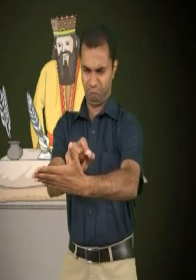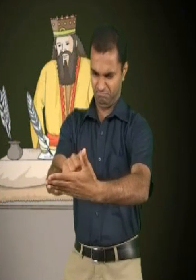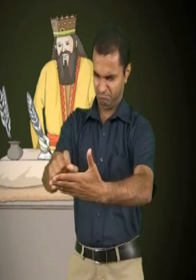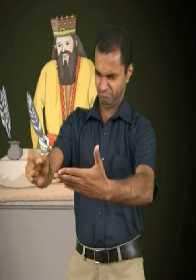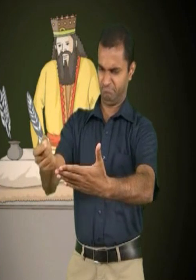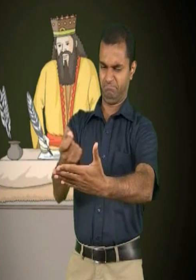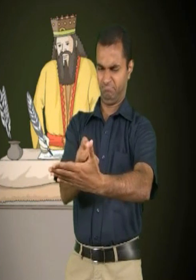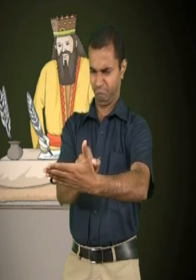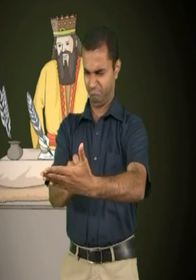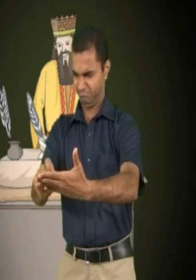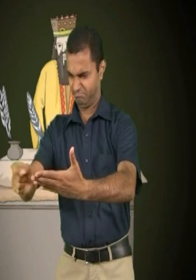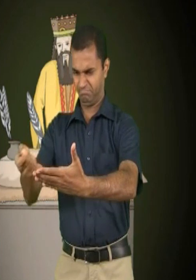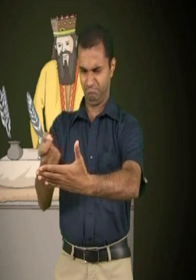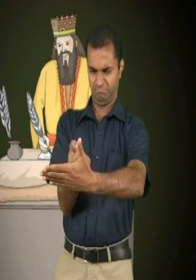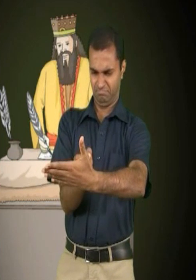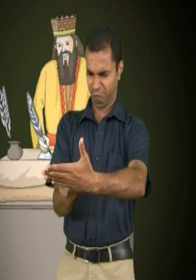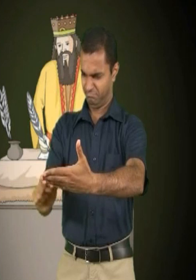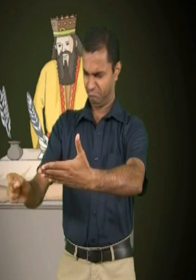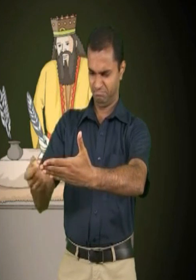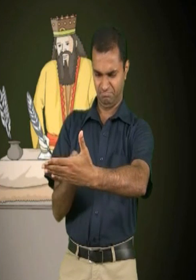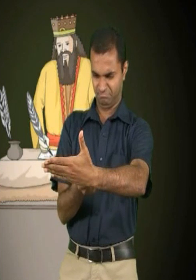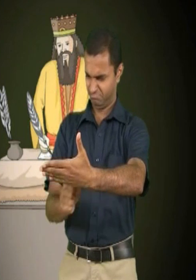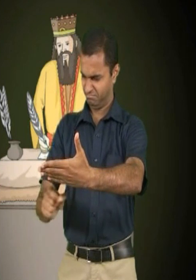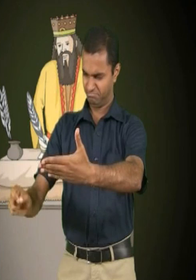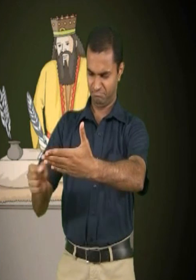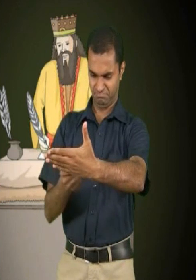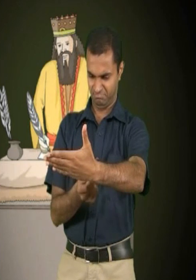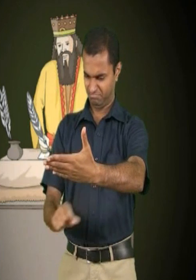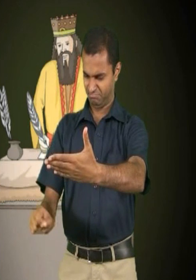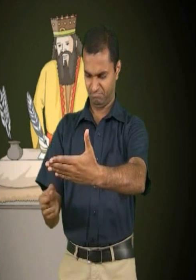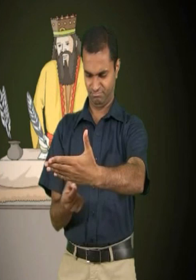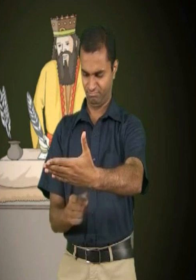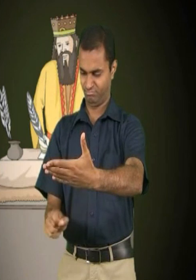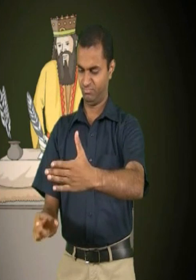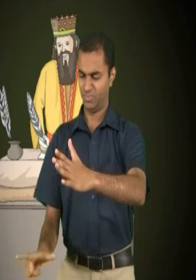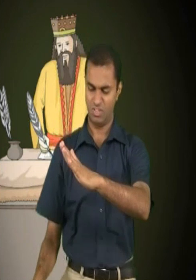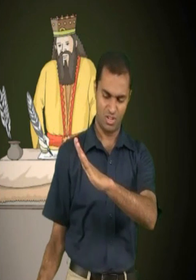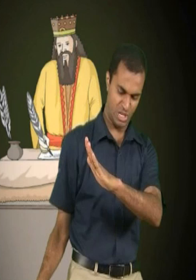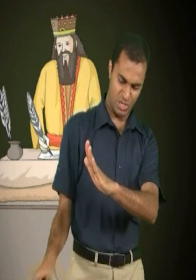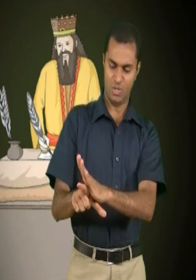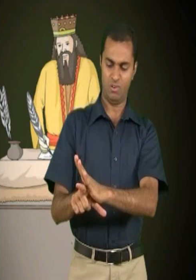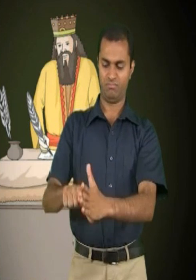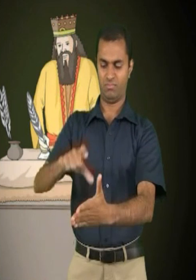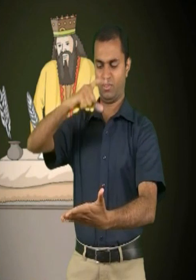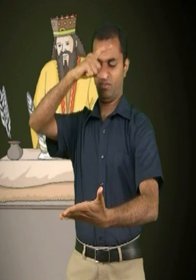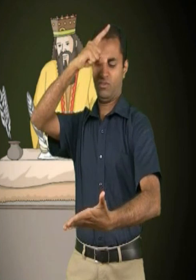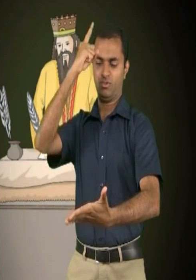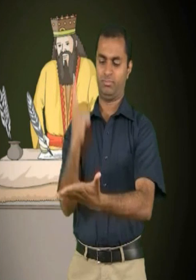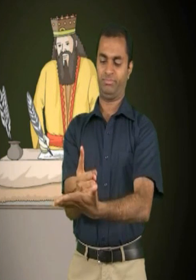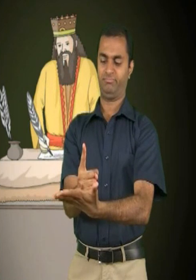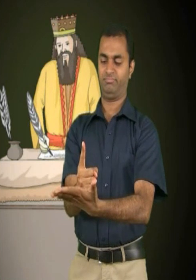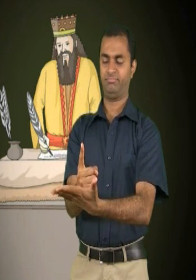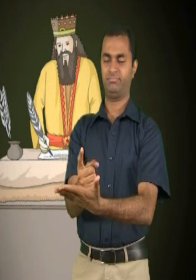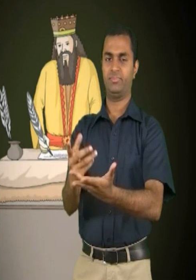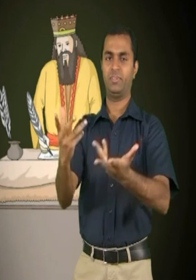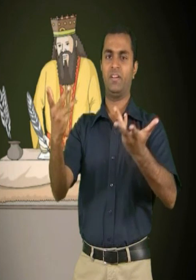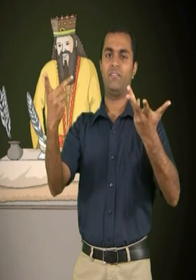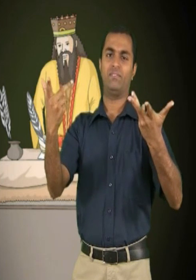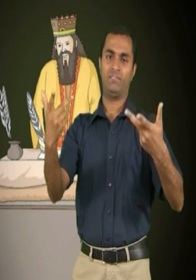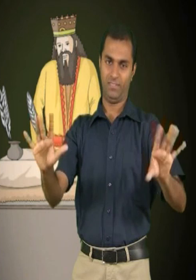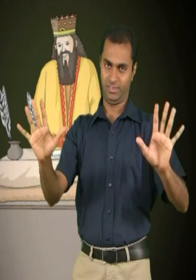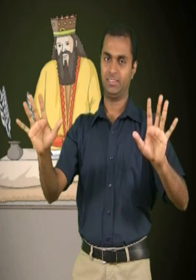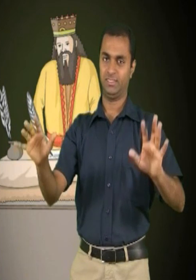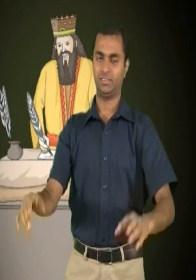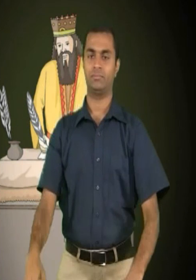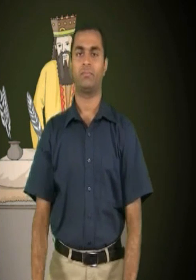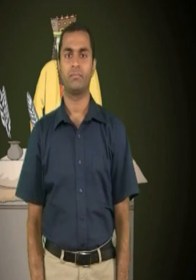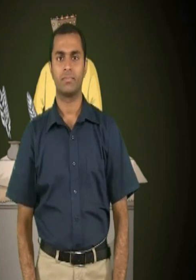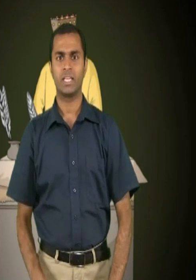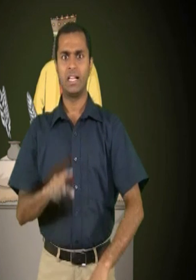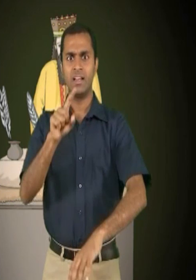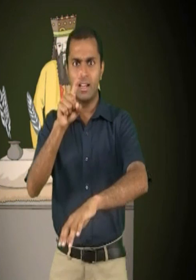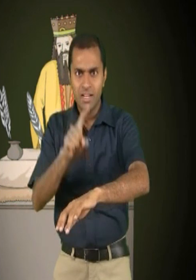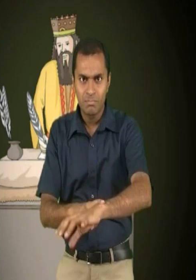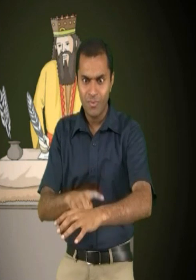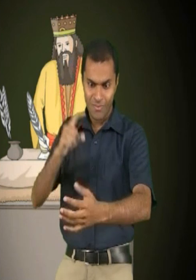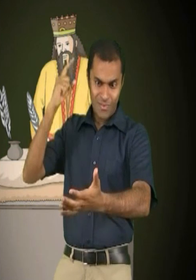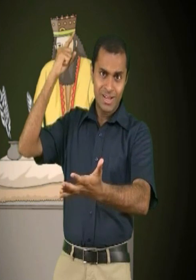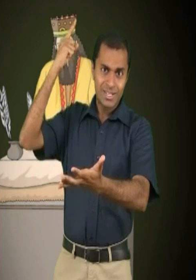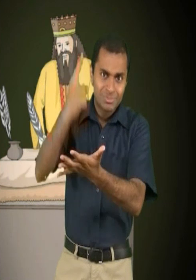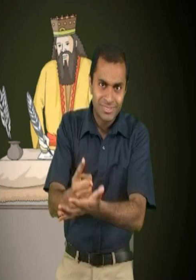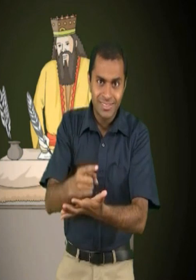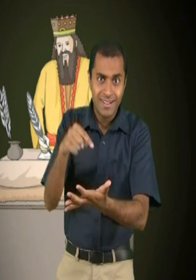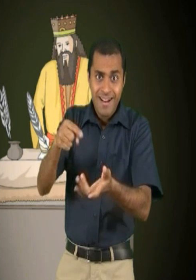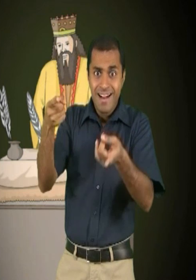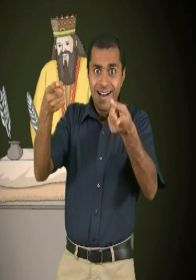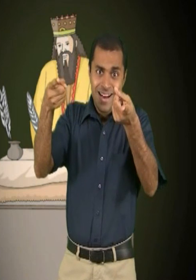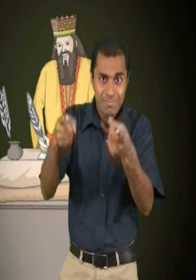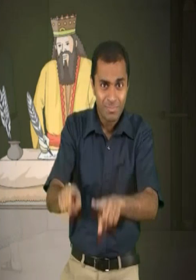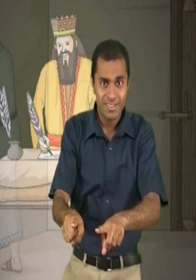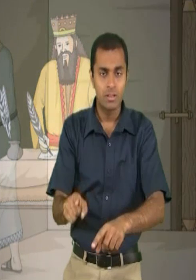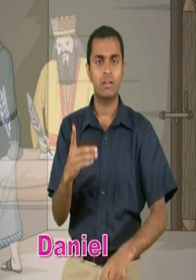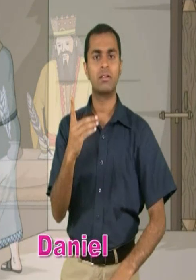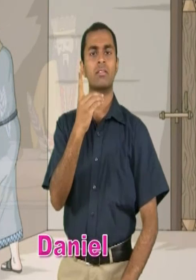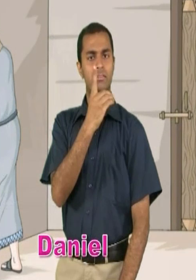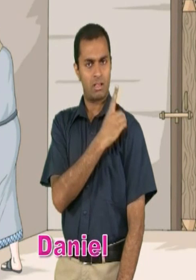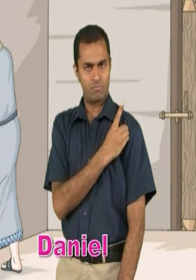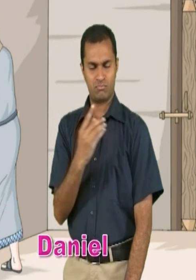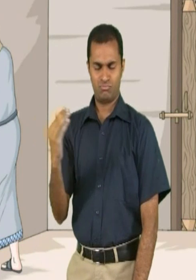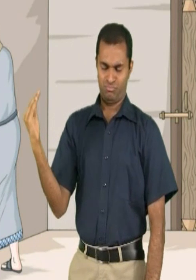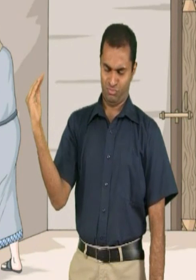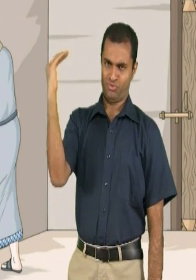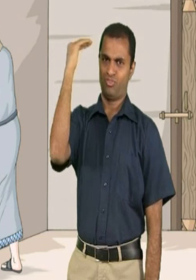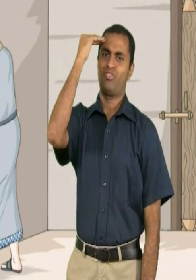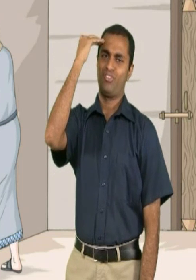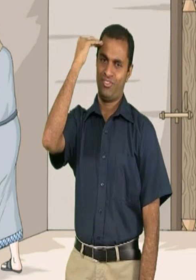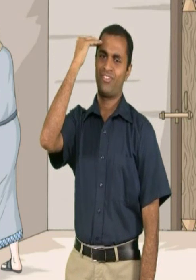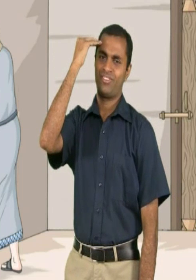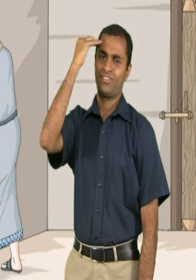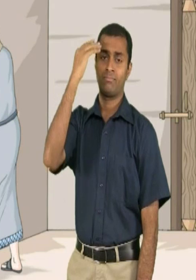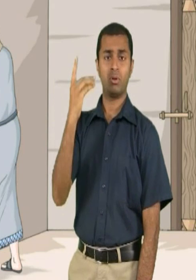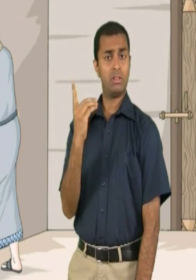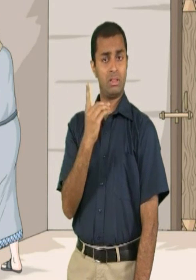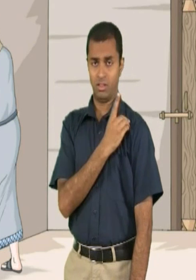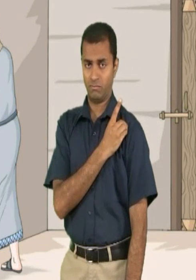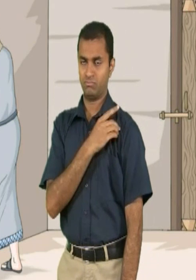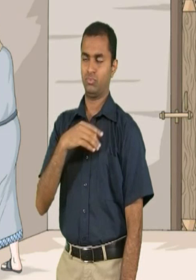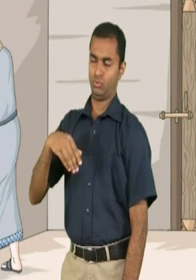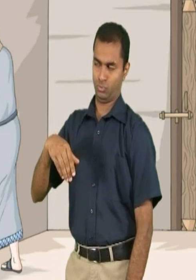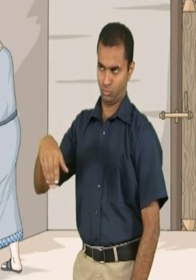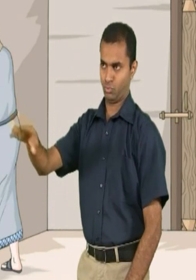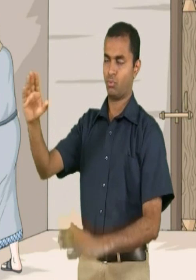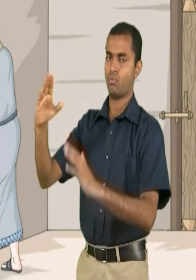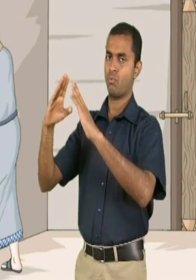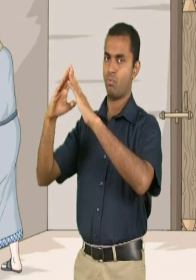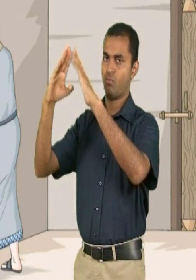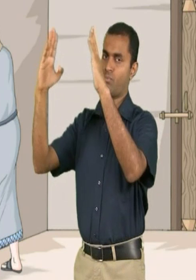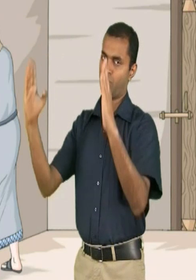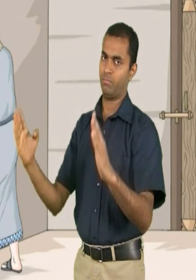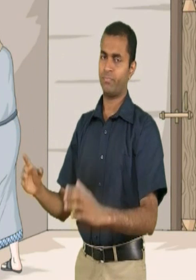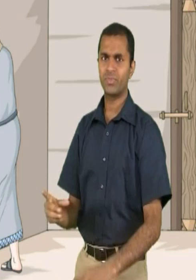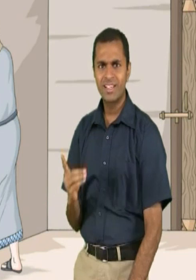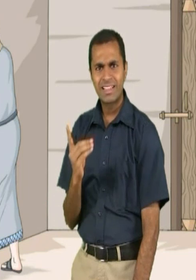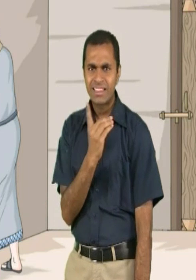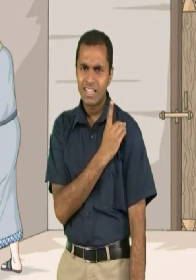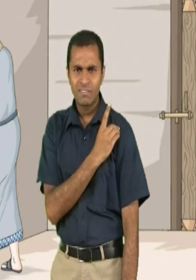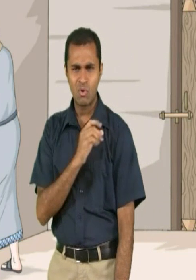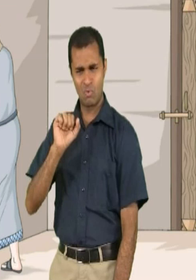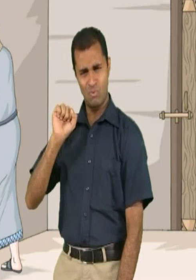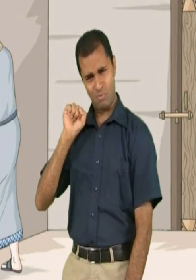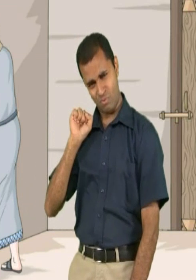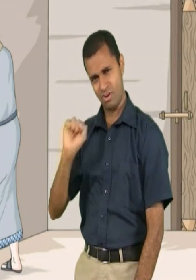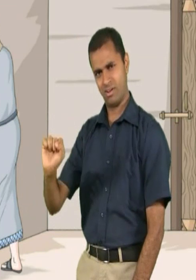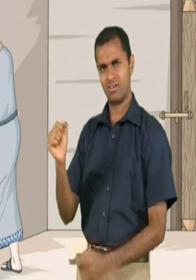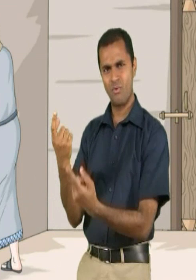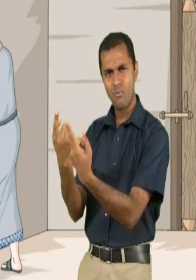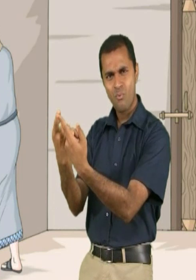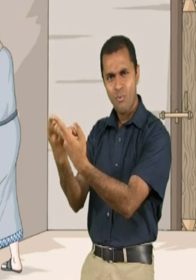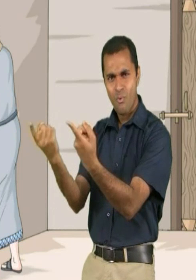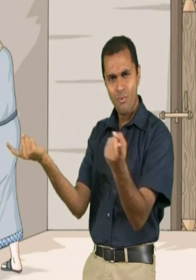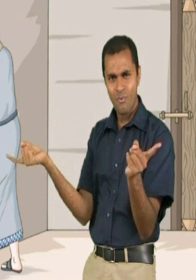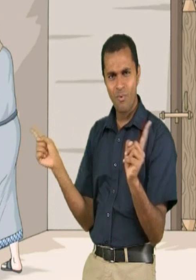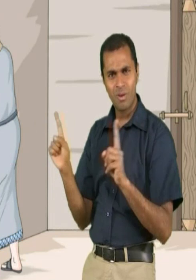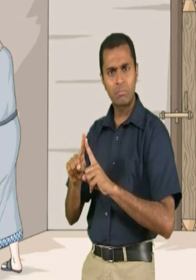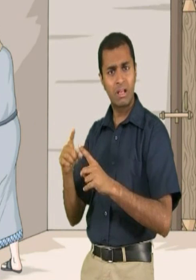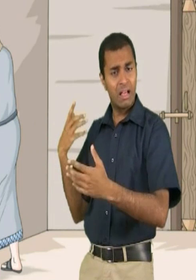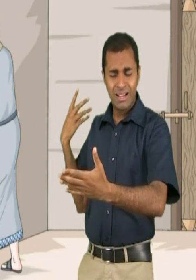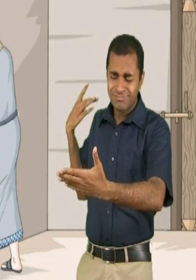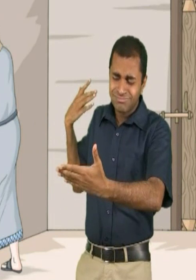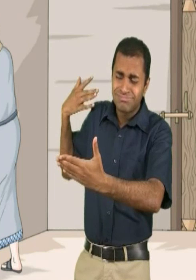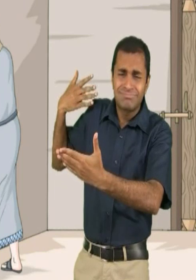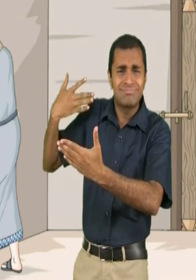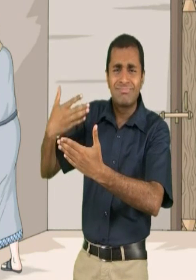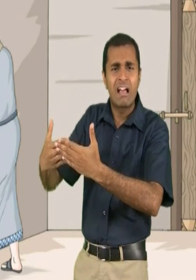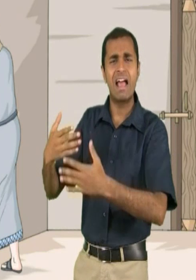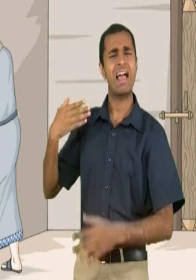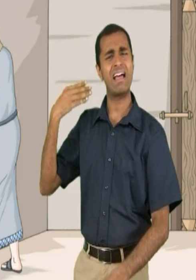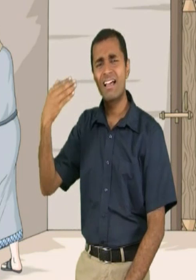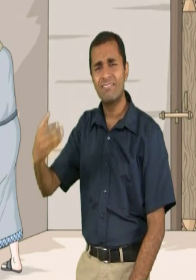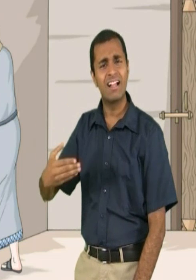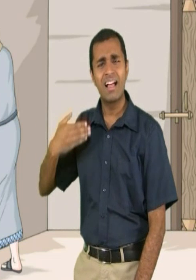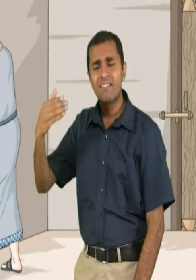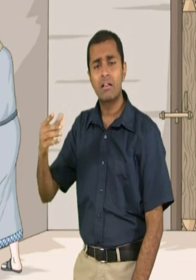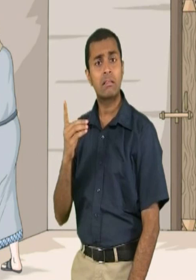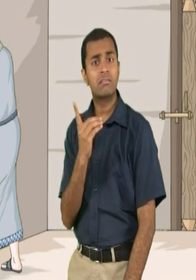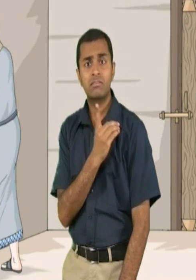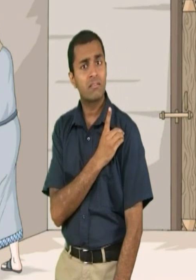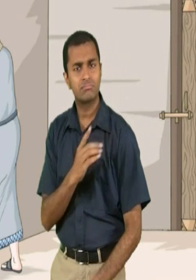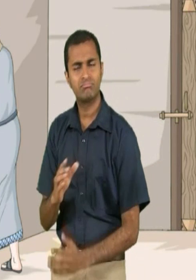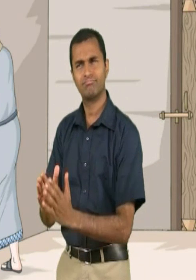Therefore King Darius signed the written decree.